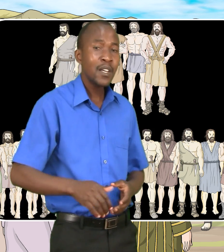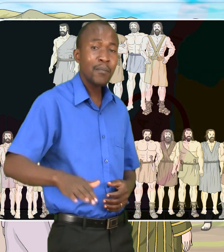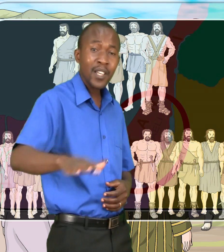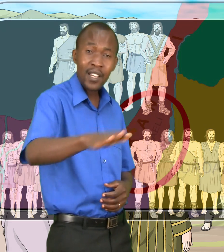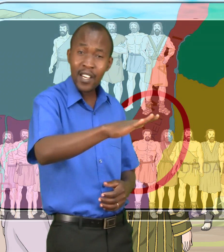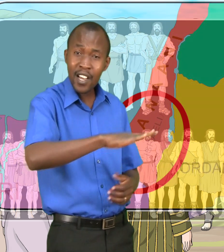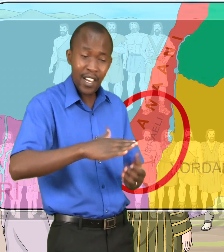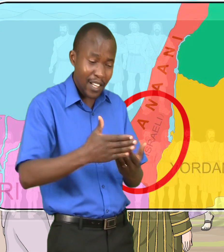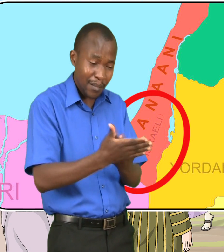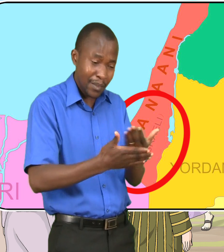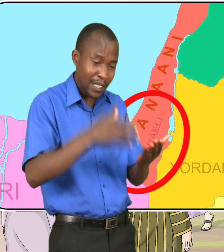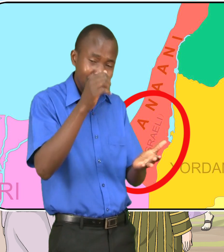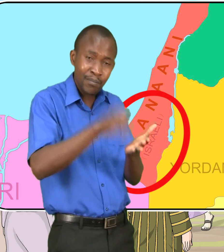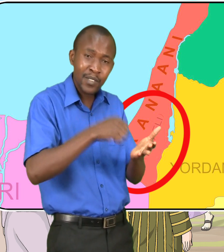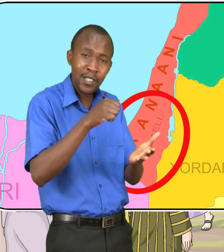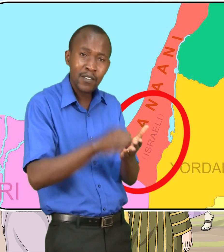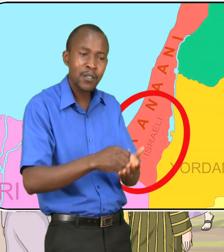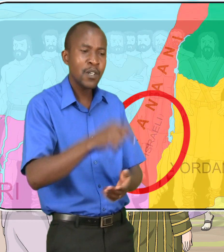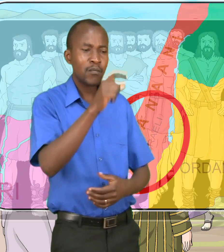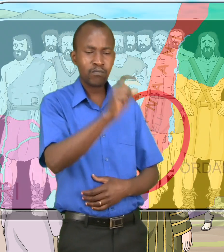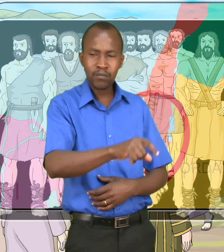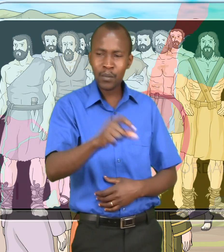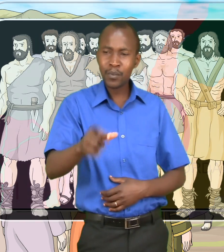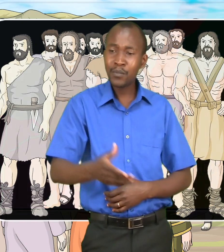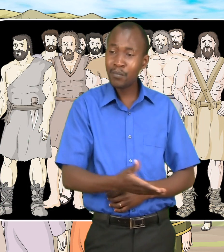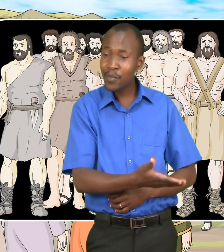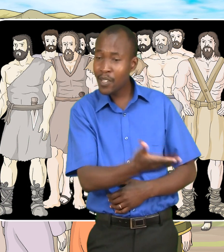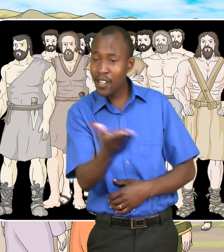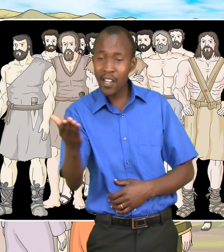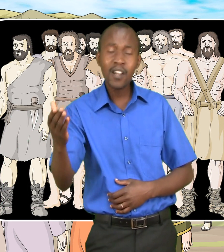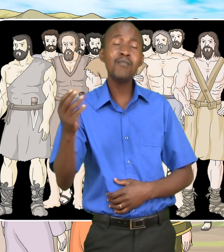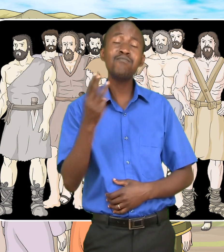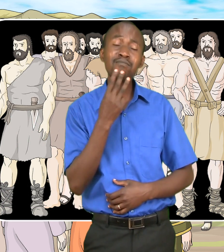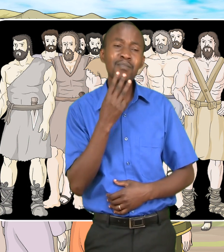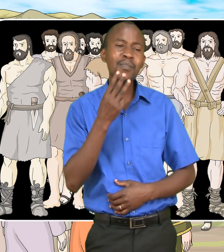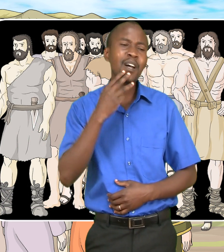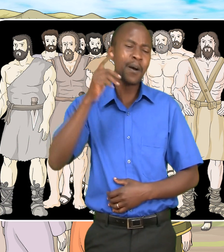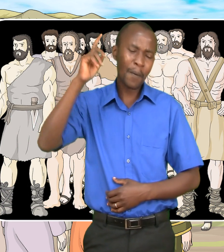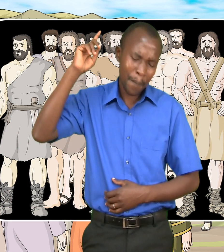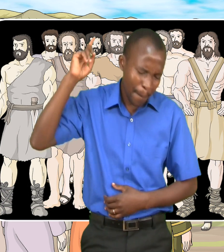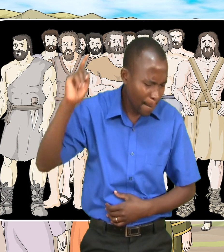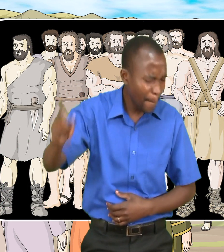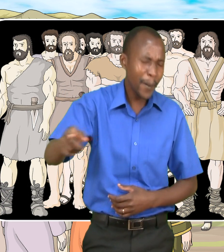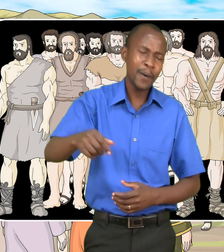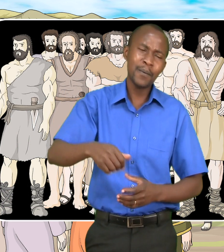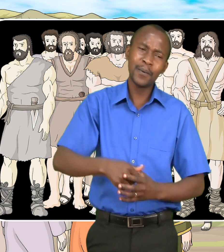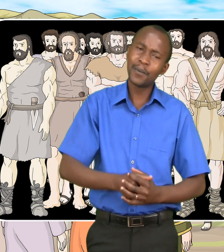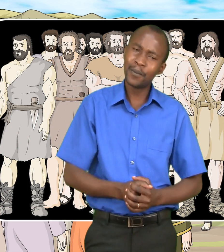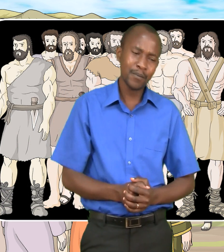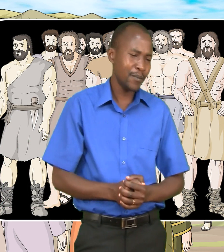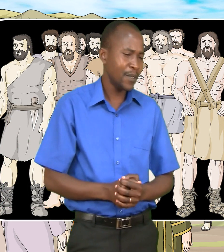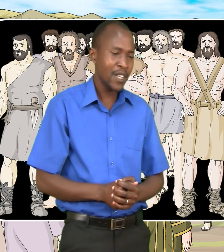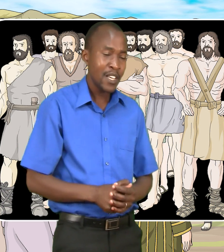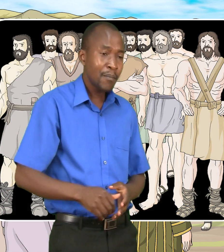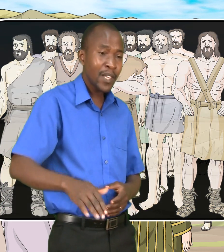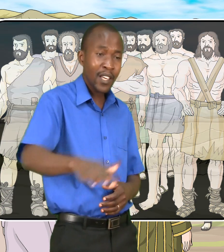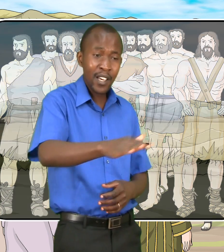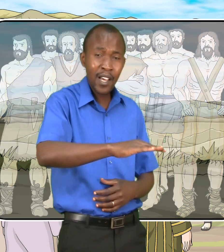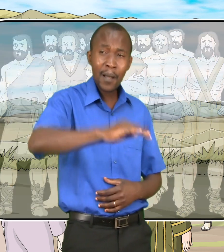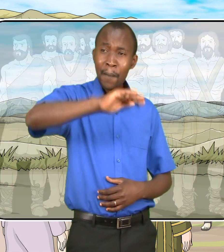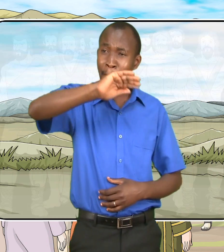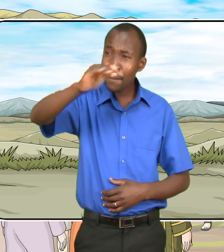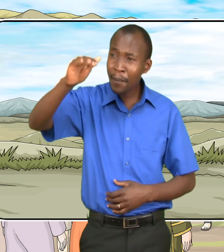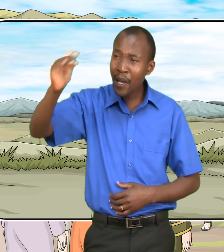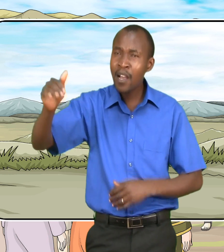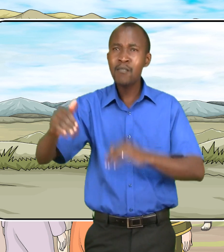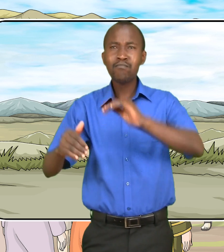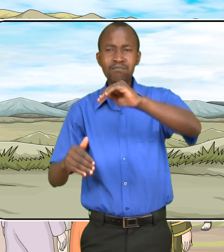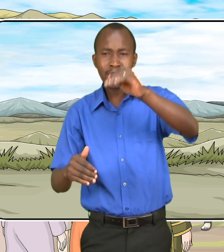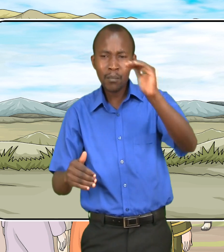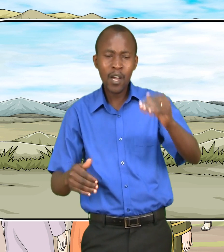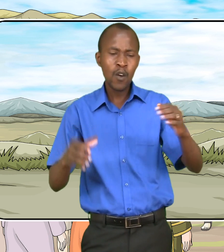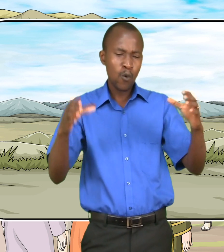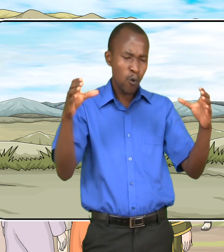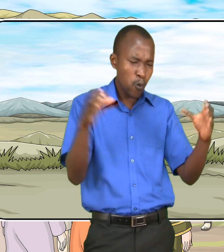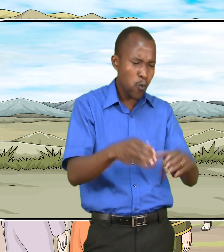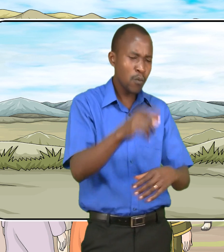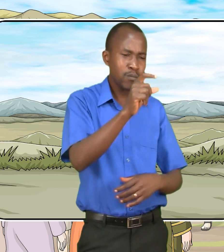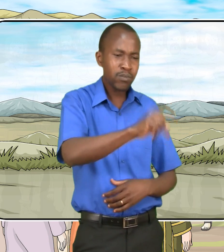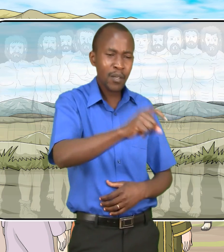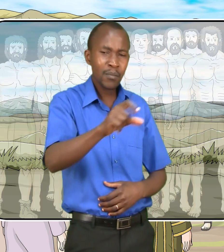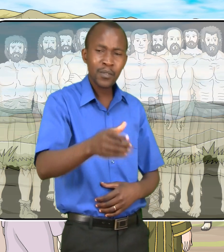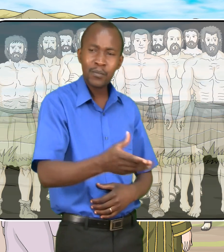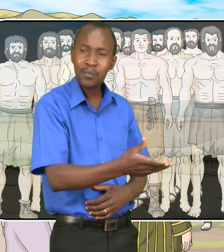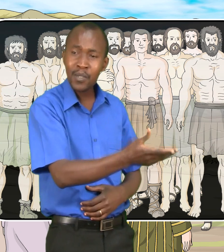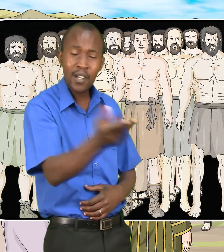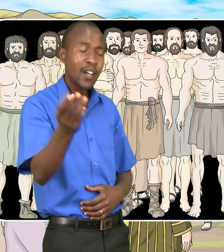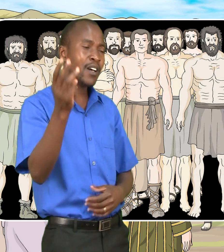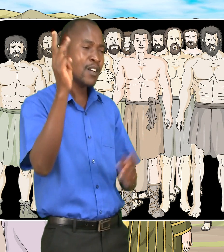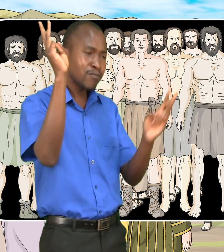The Amalekites live in the land of the Negev;